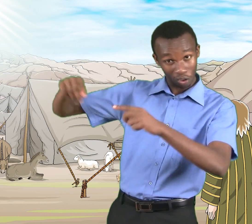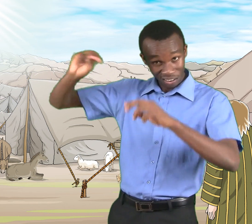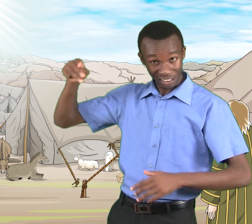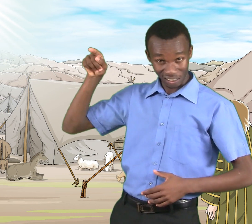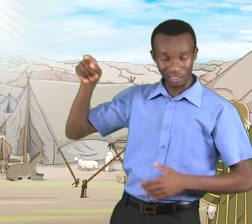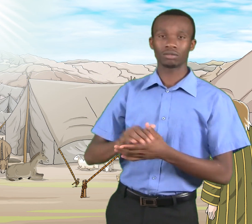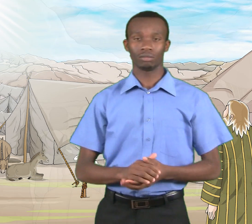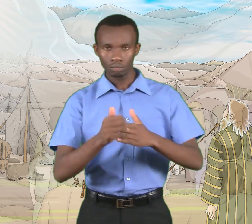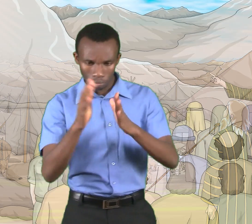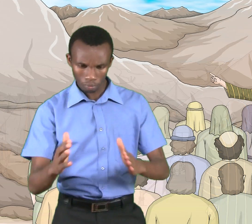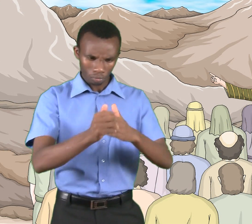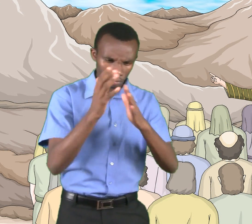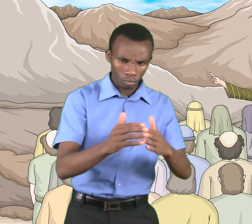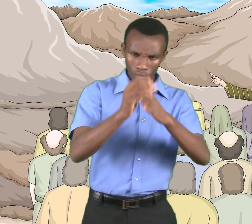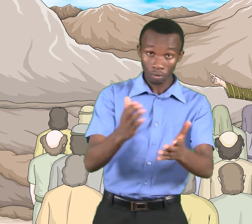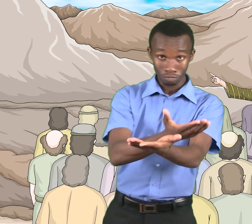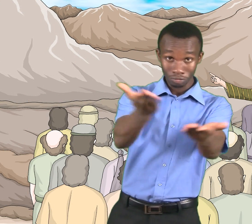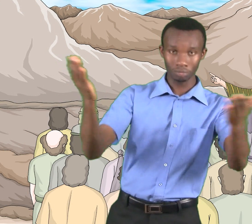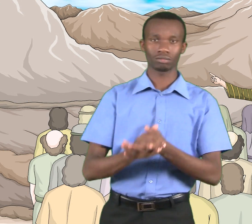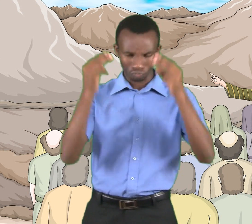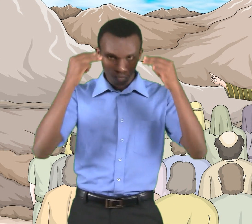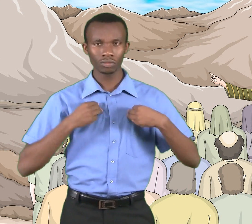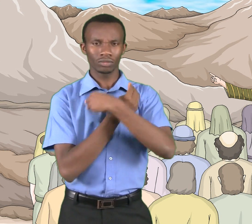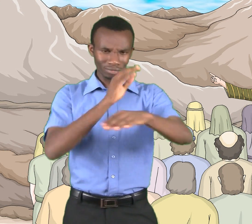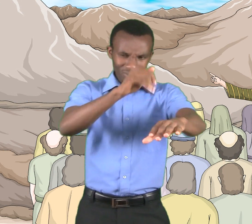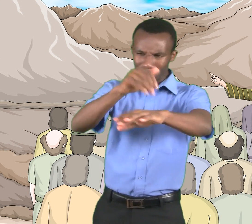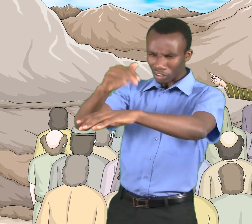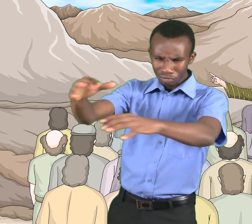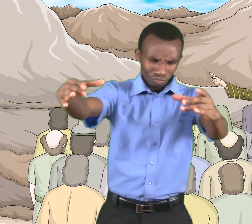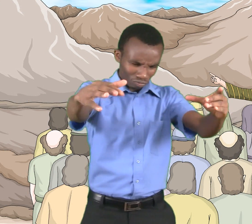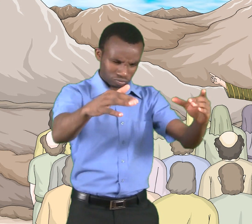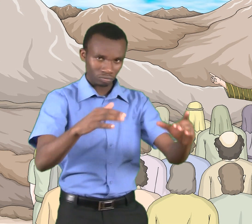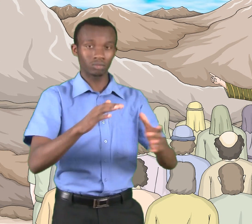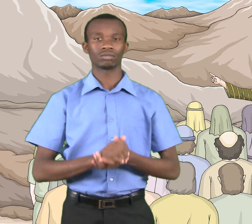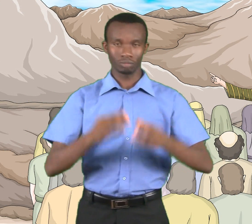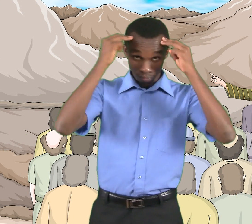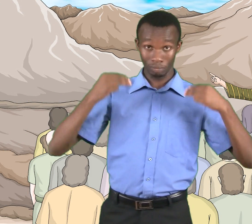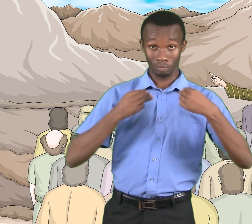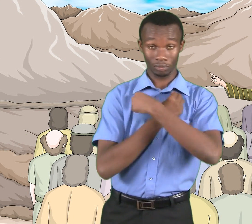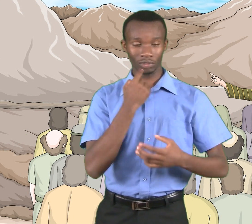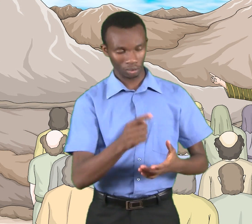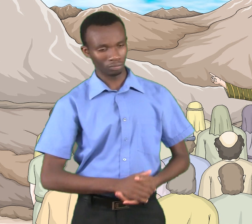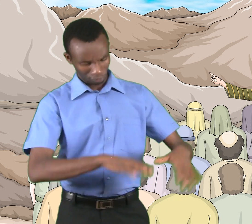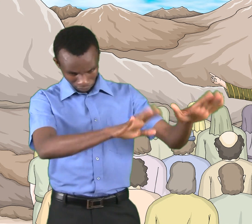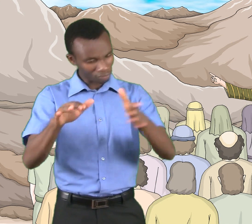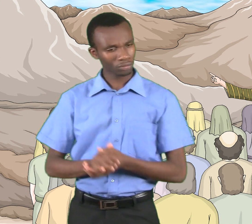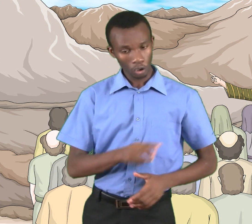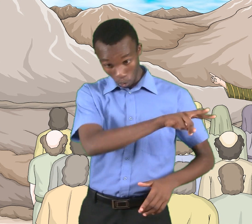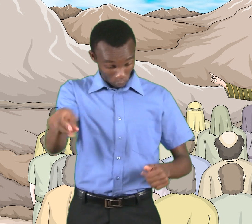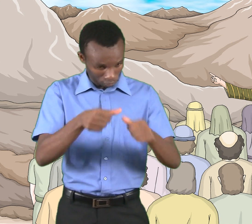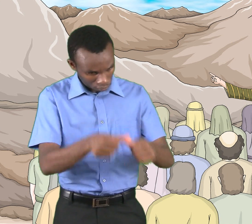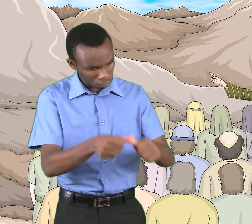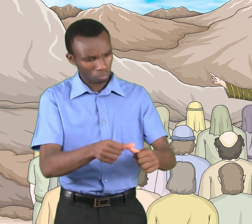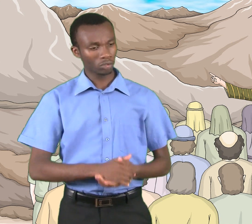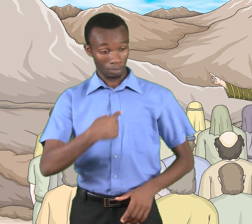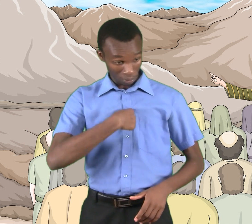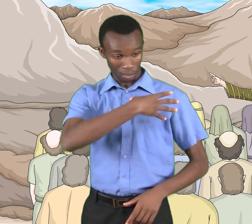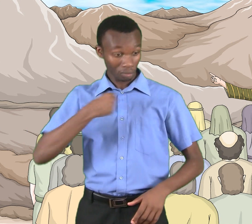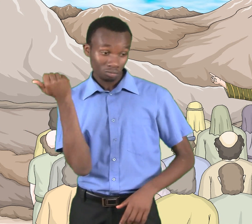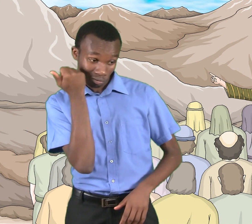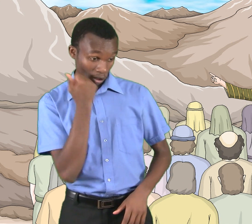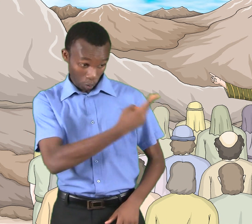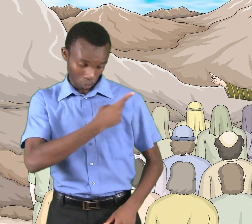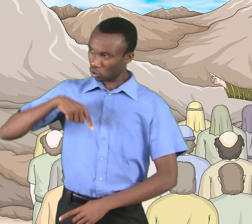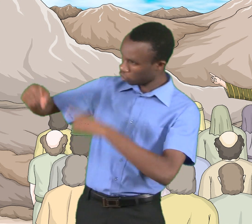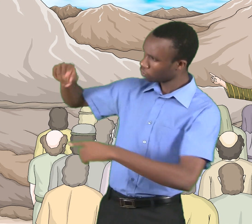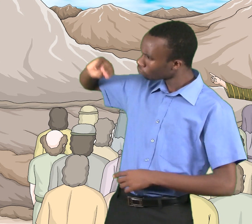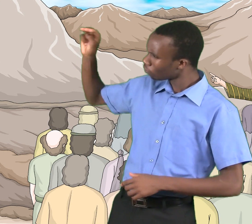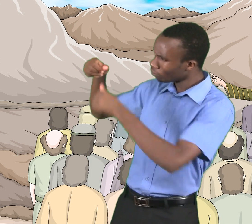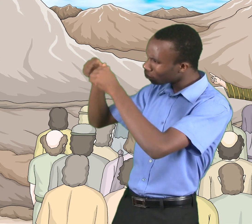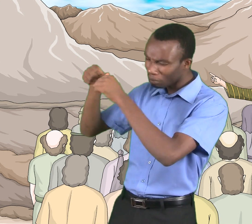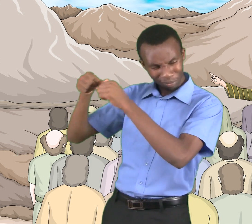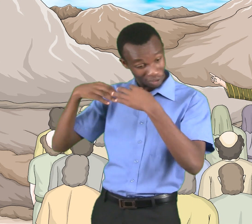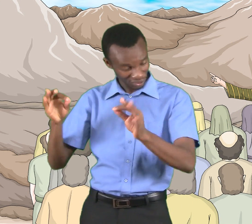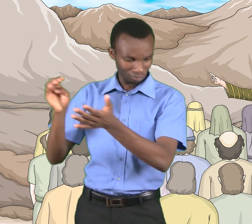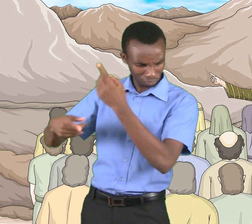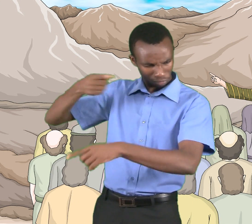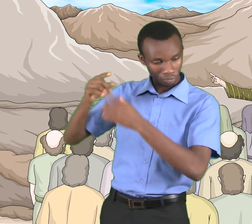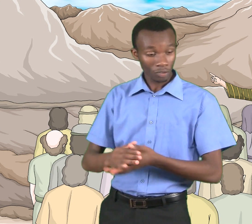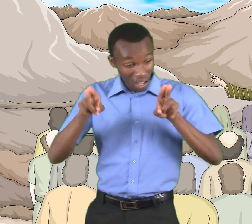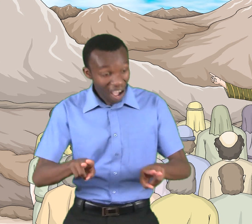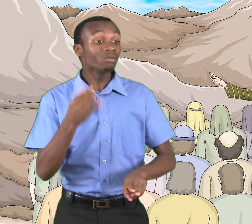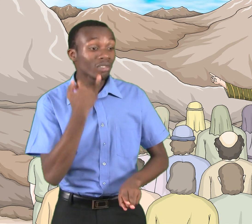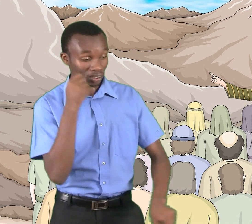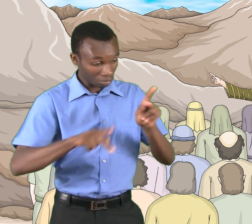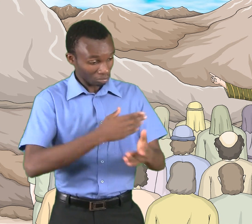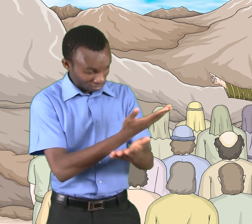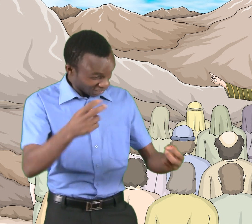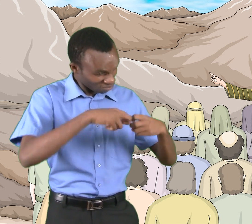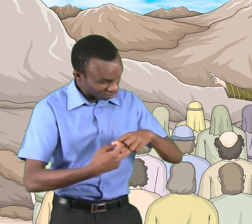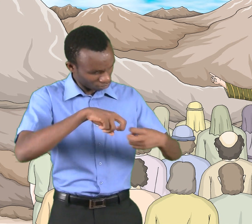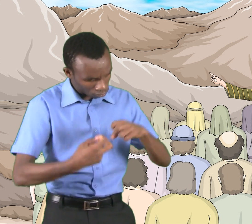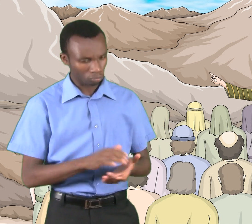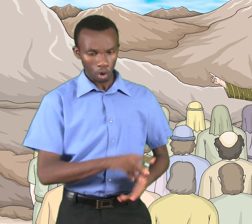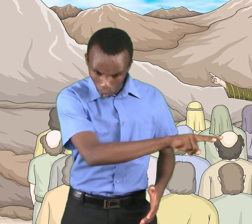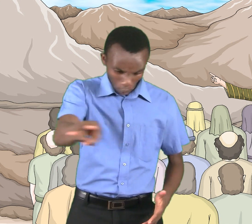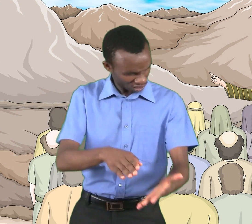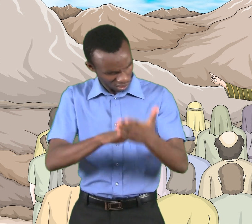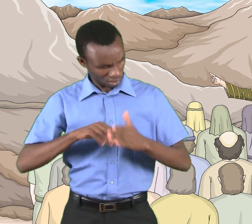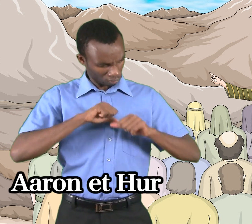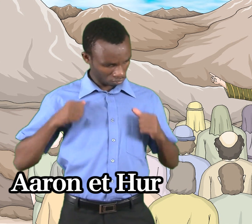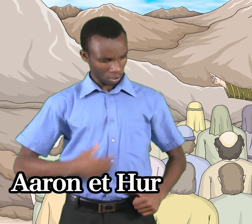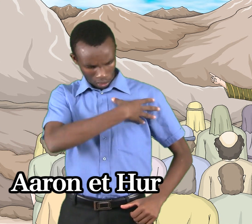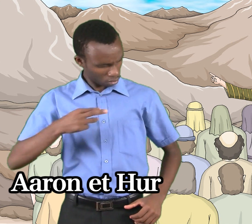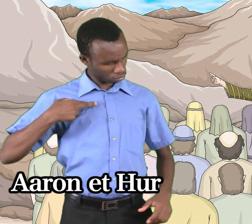And he said to the elders, “Wait here for us until we return to you.